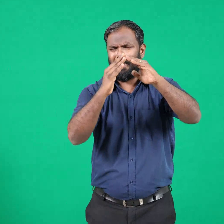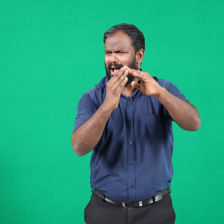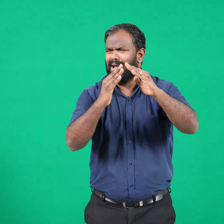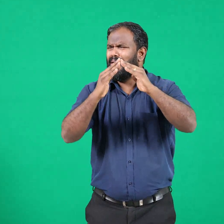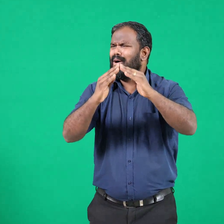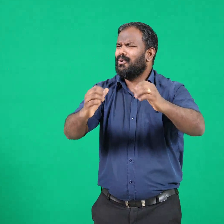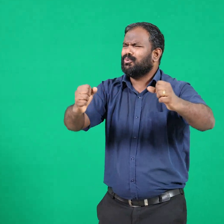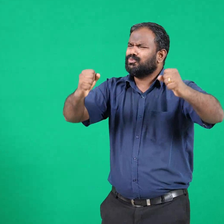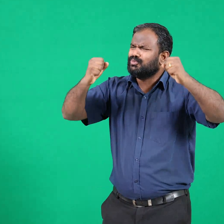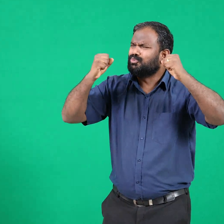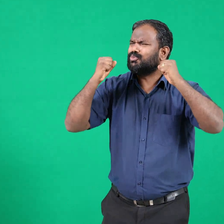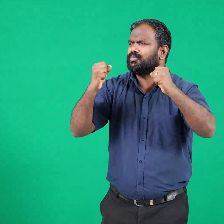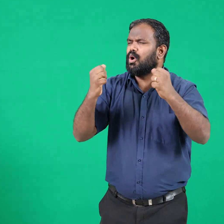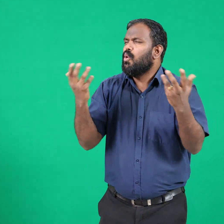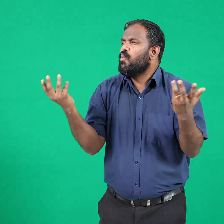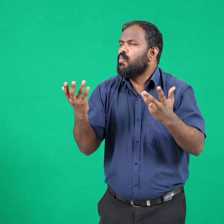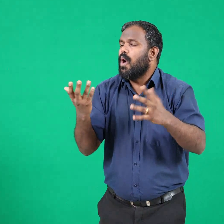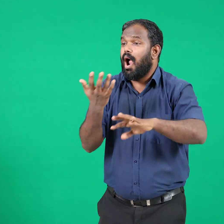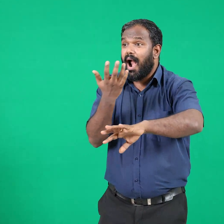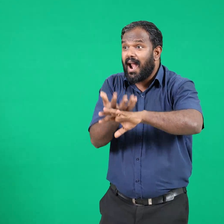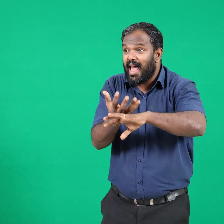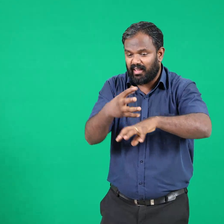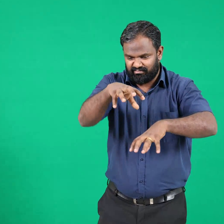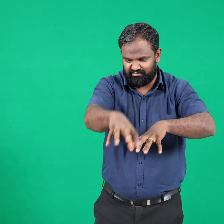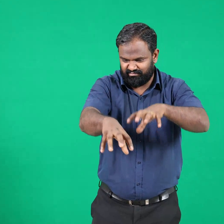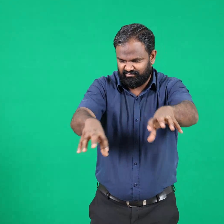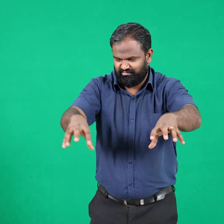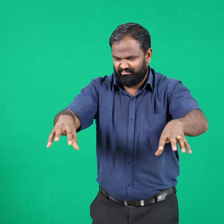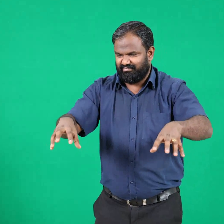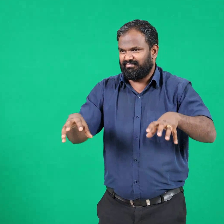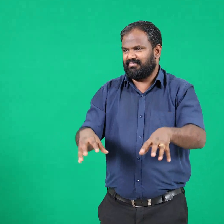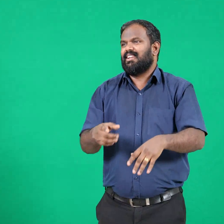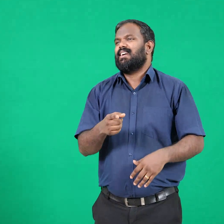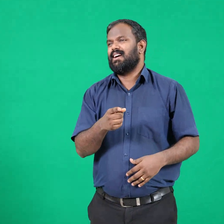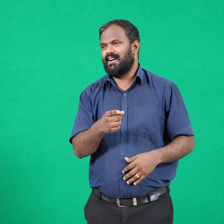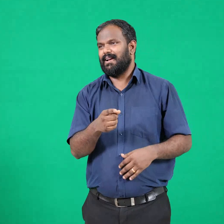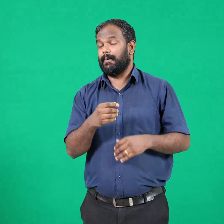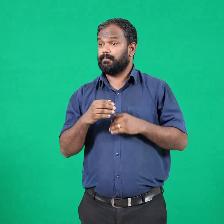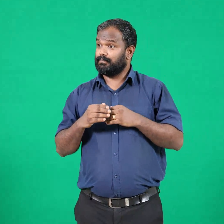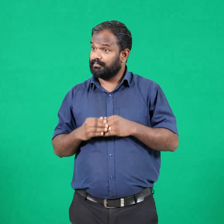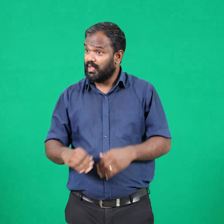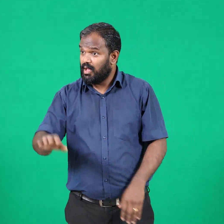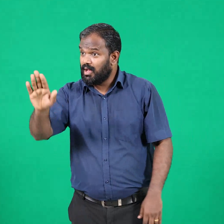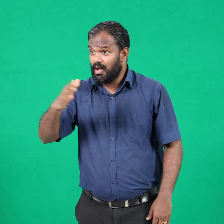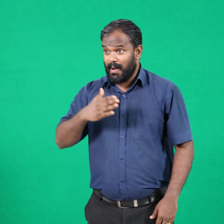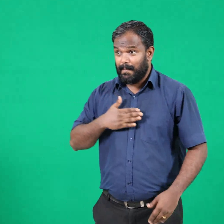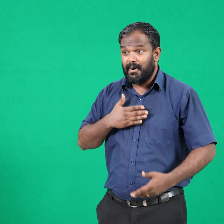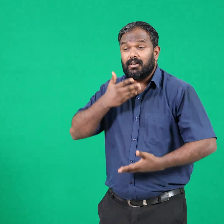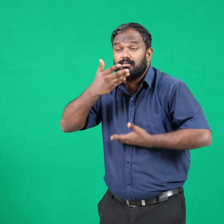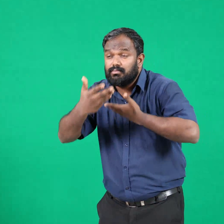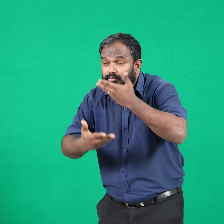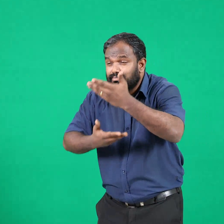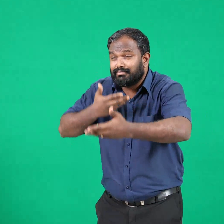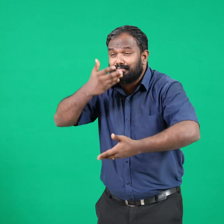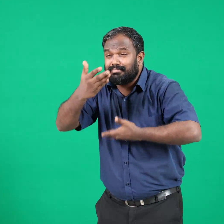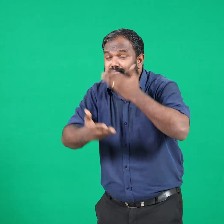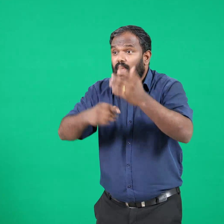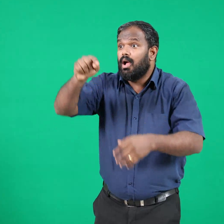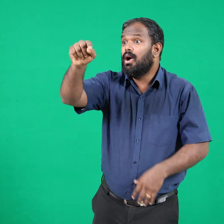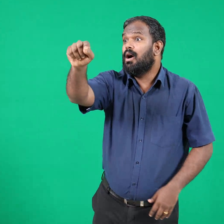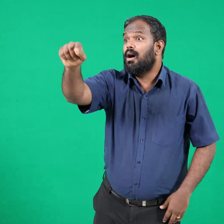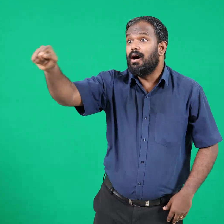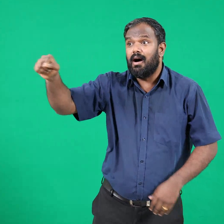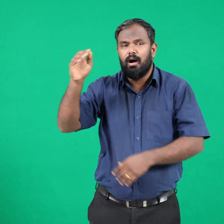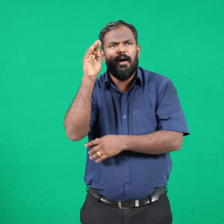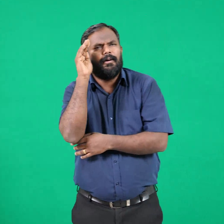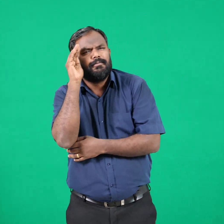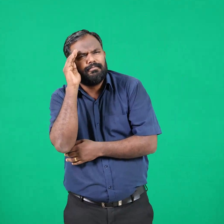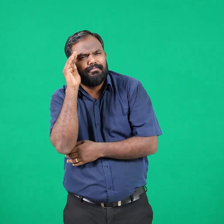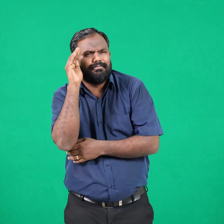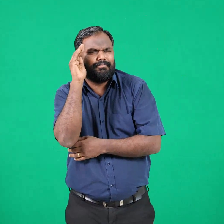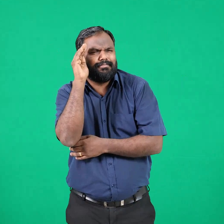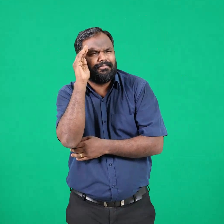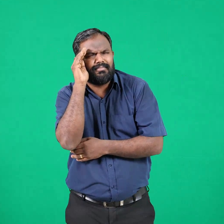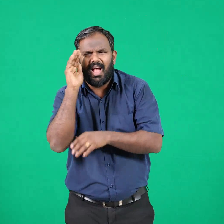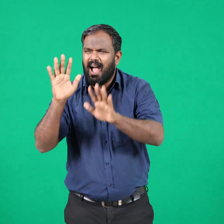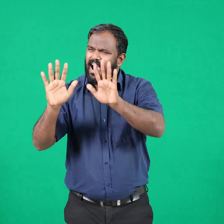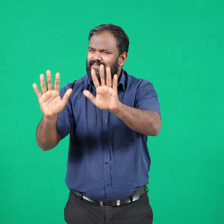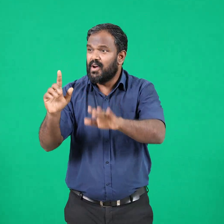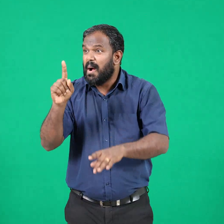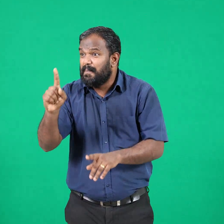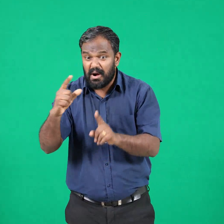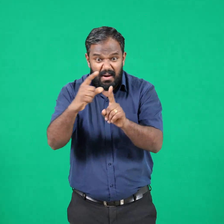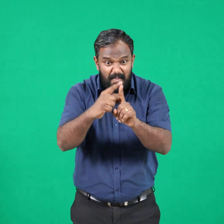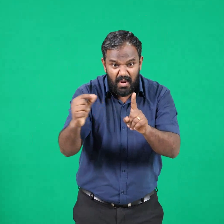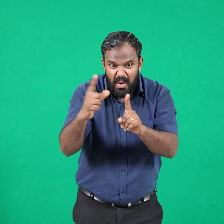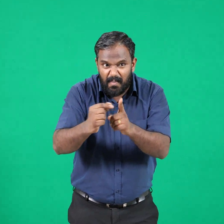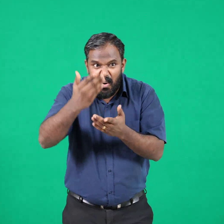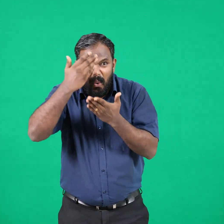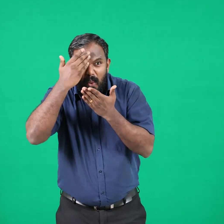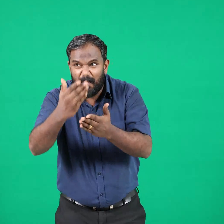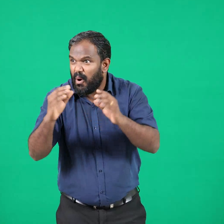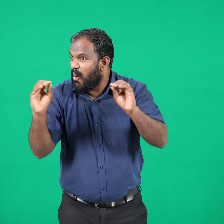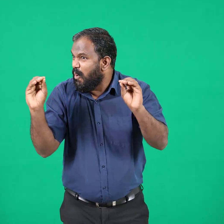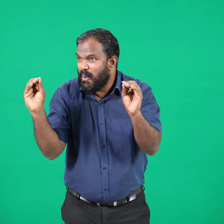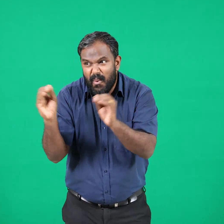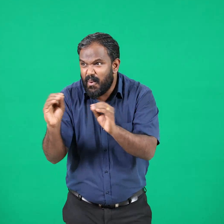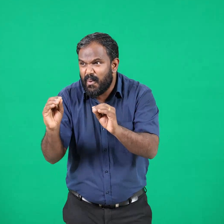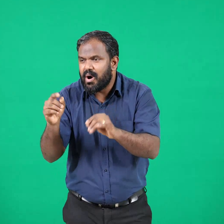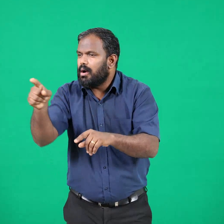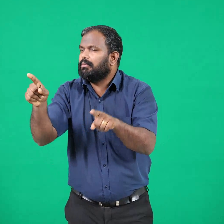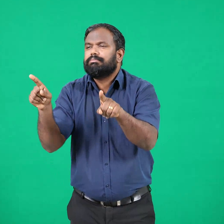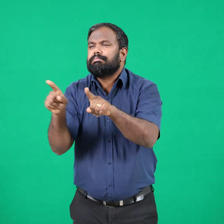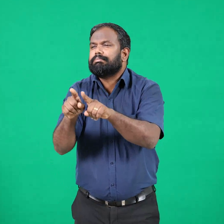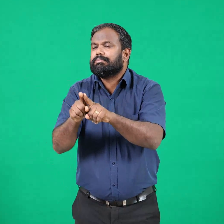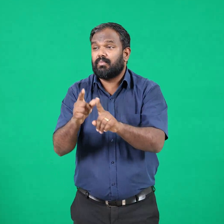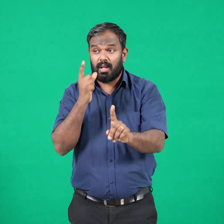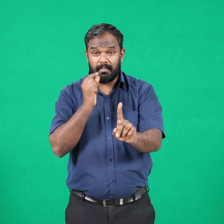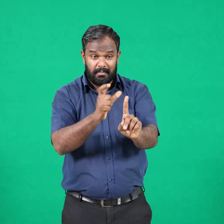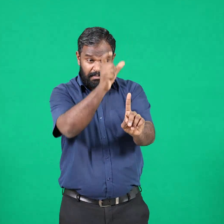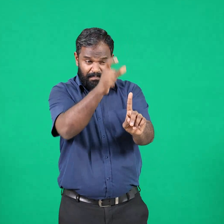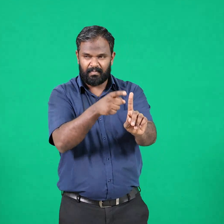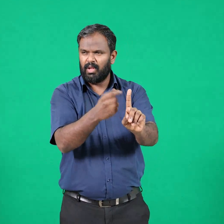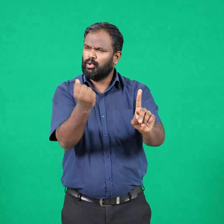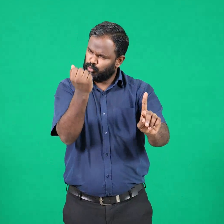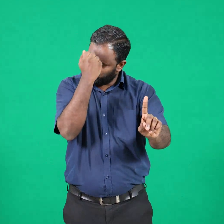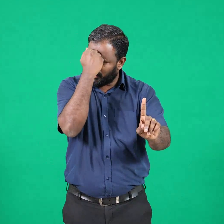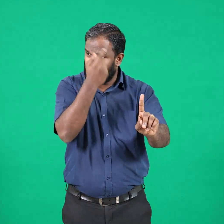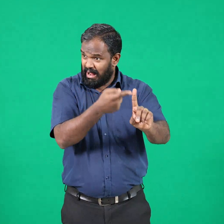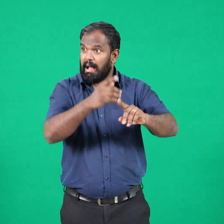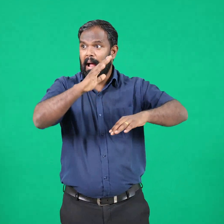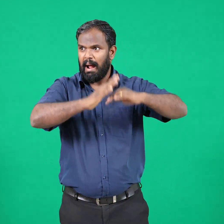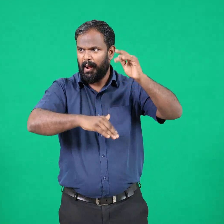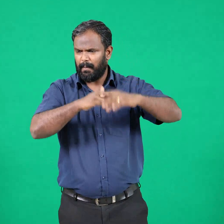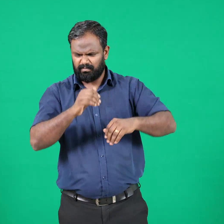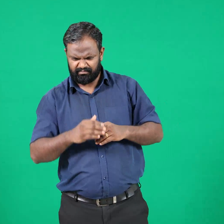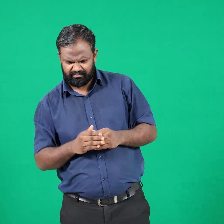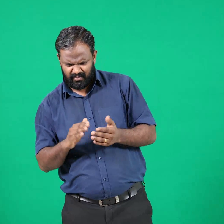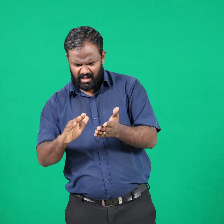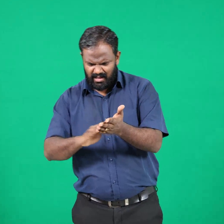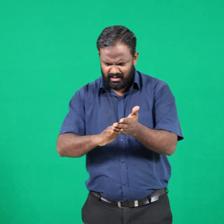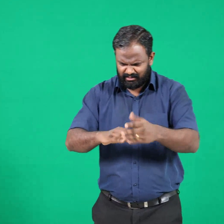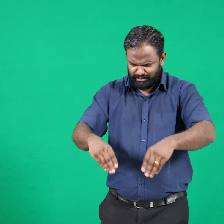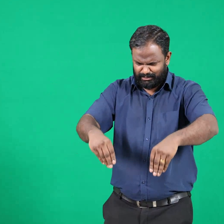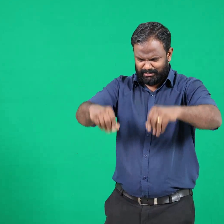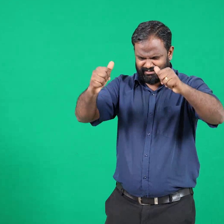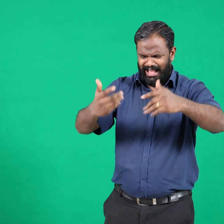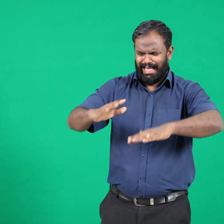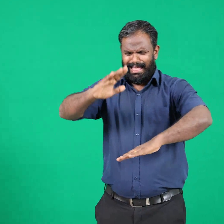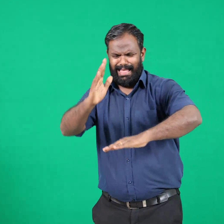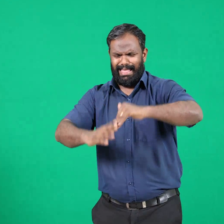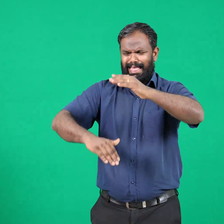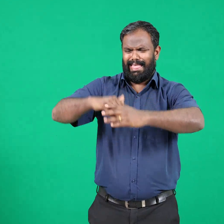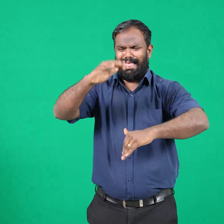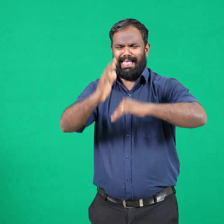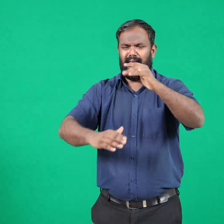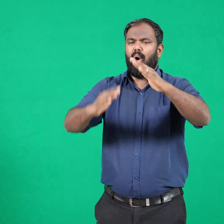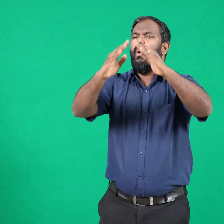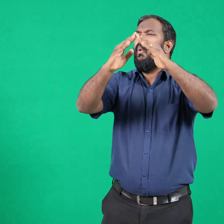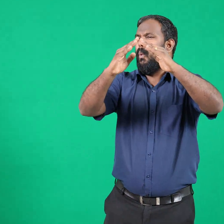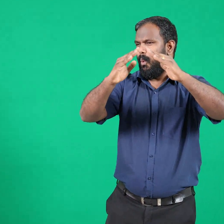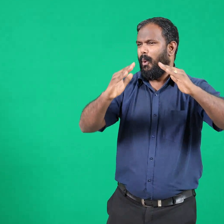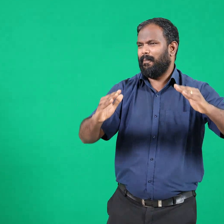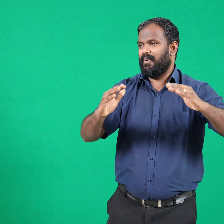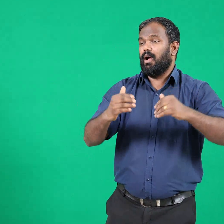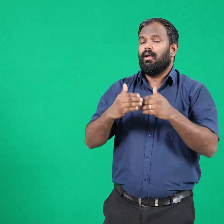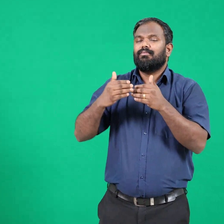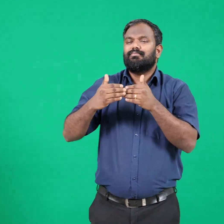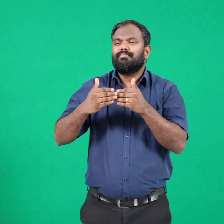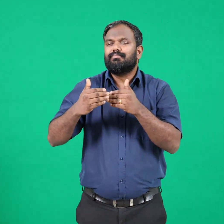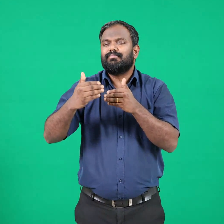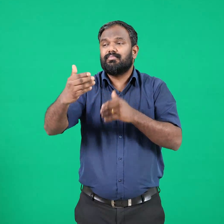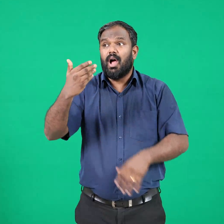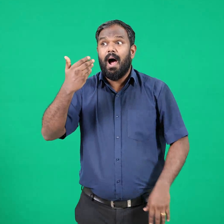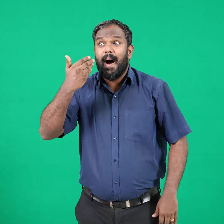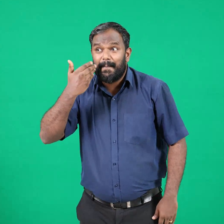But everyone who hears these words of Mine and does not act on them is like a foolish man who built his house on sand.